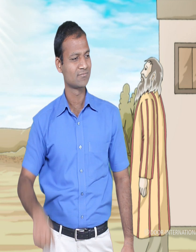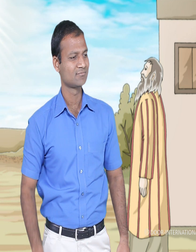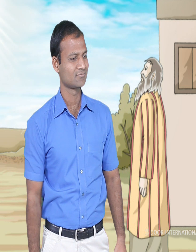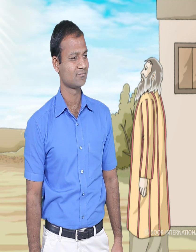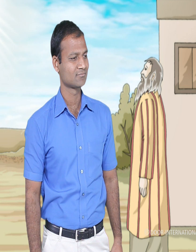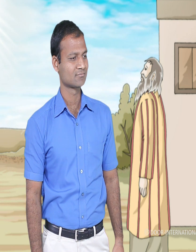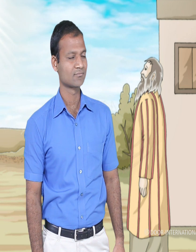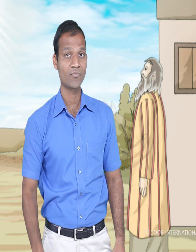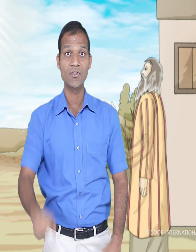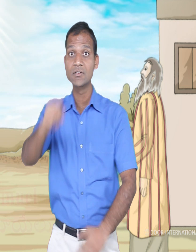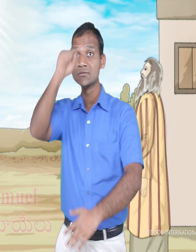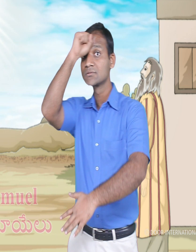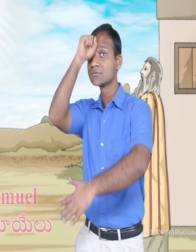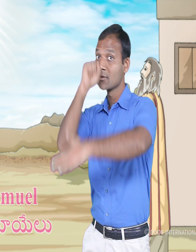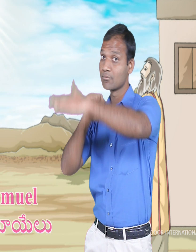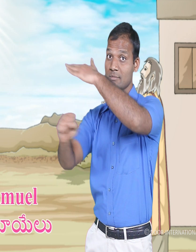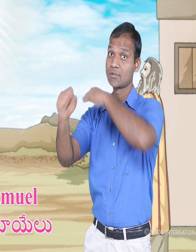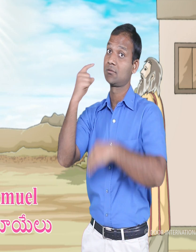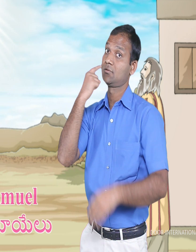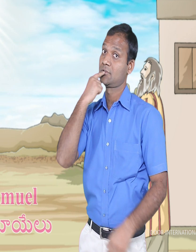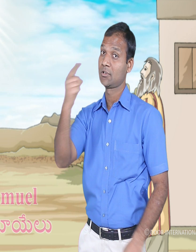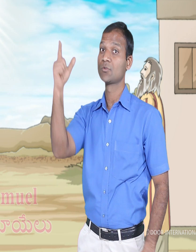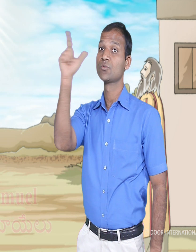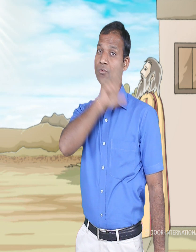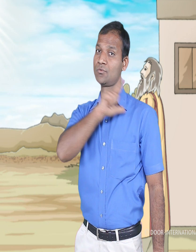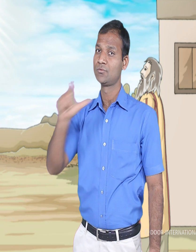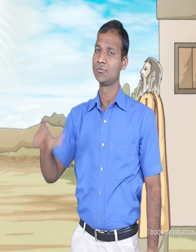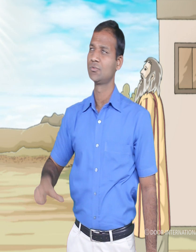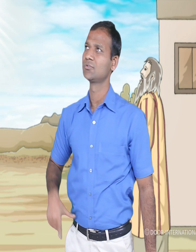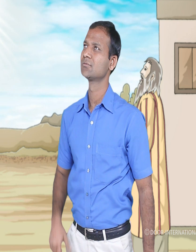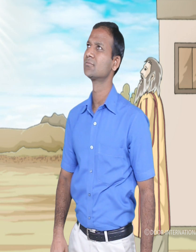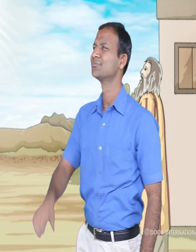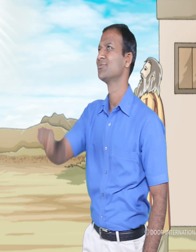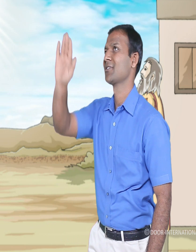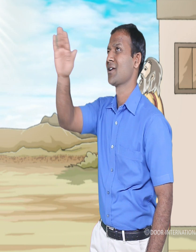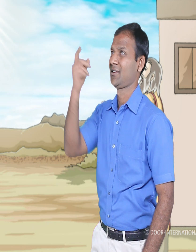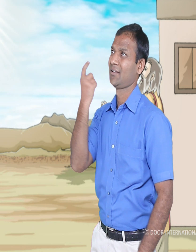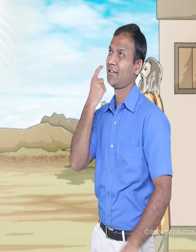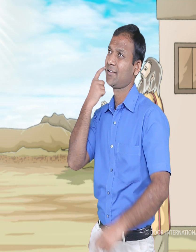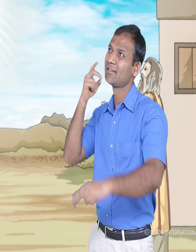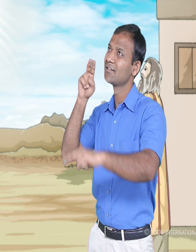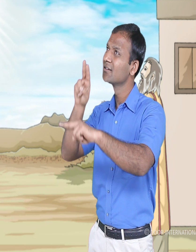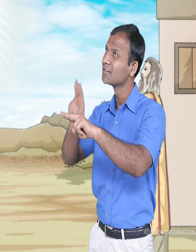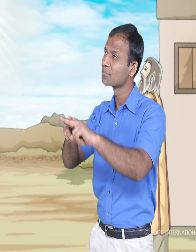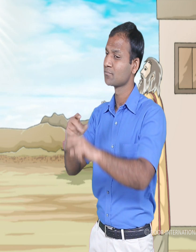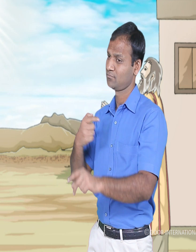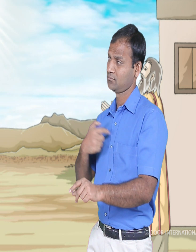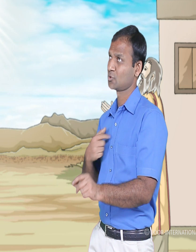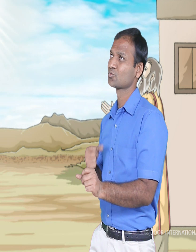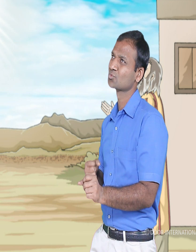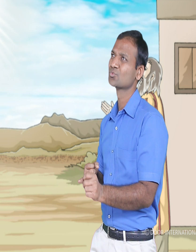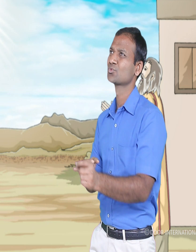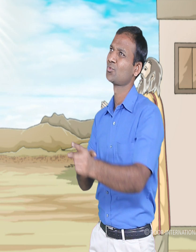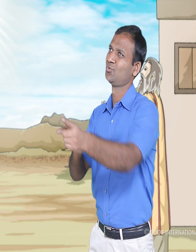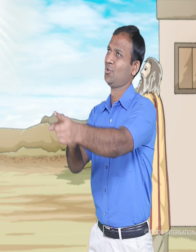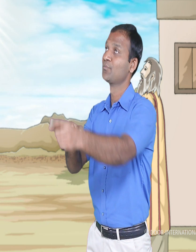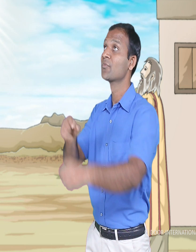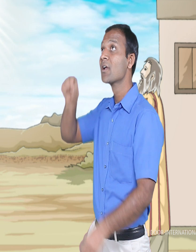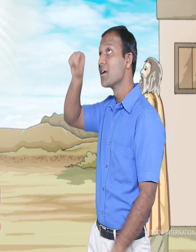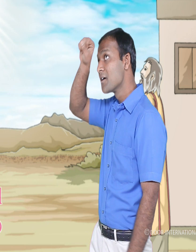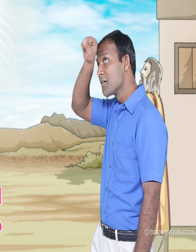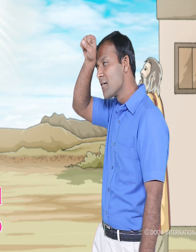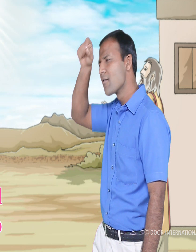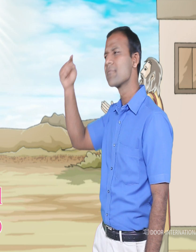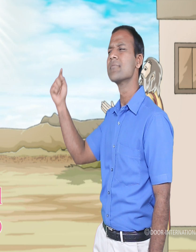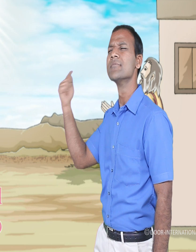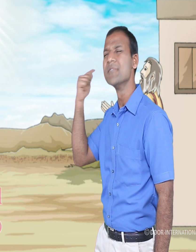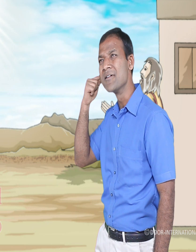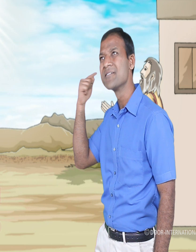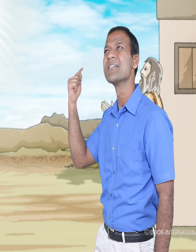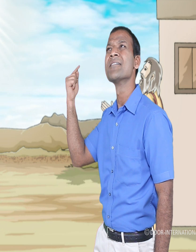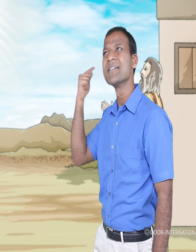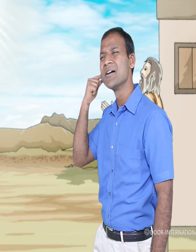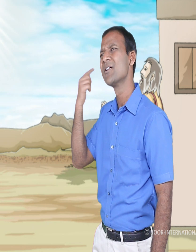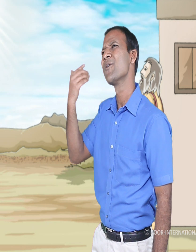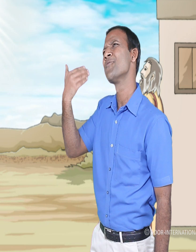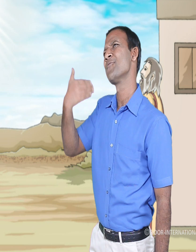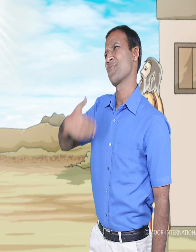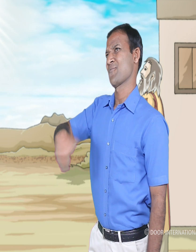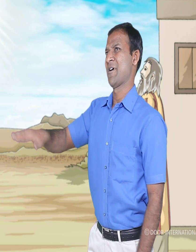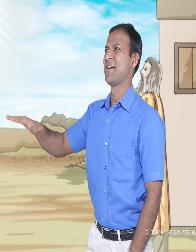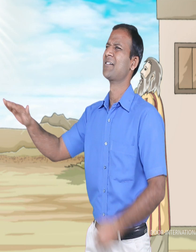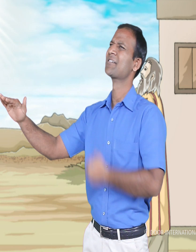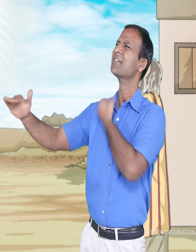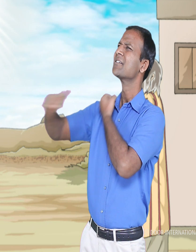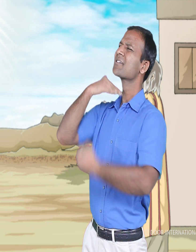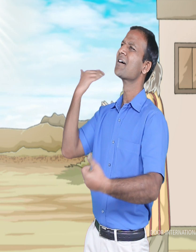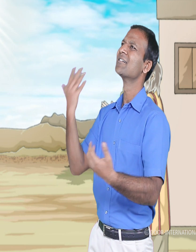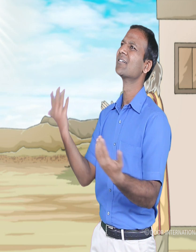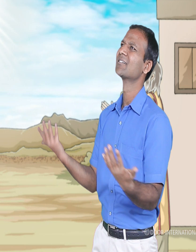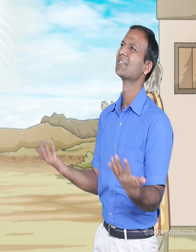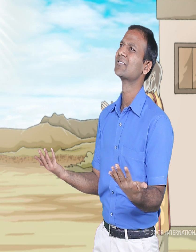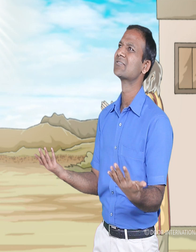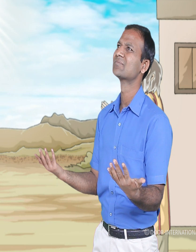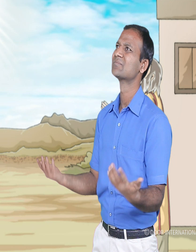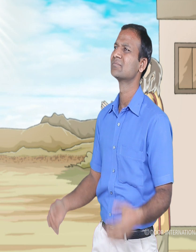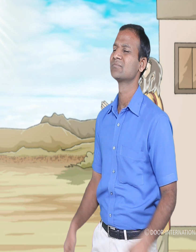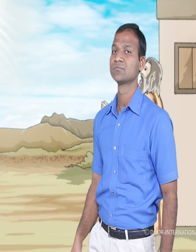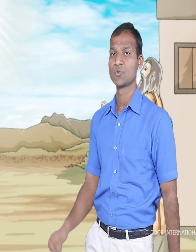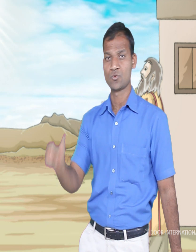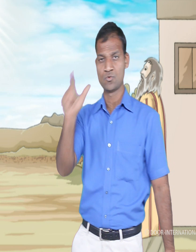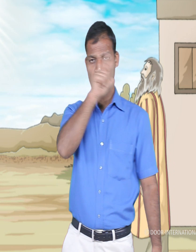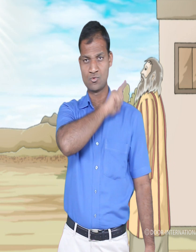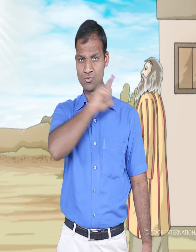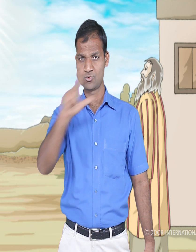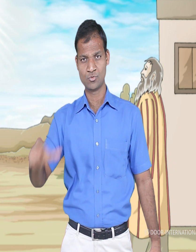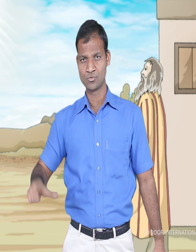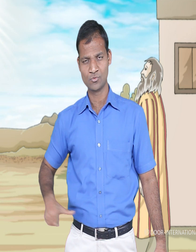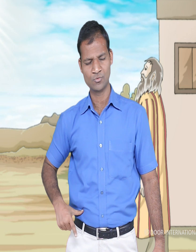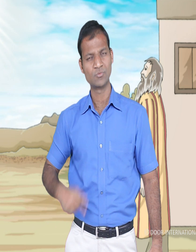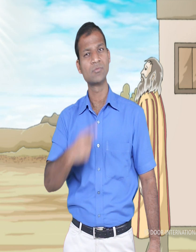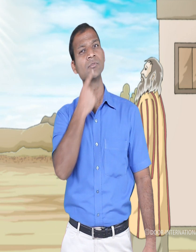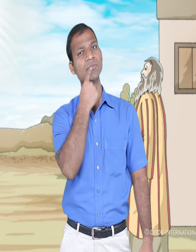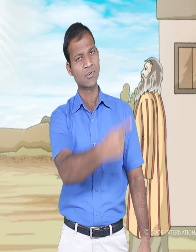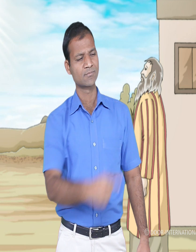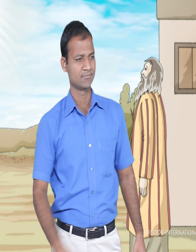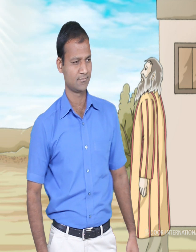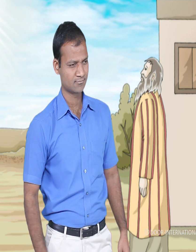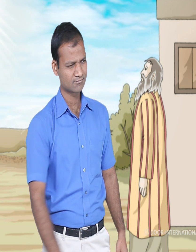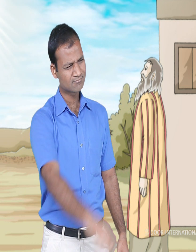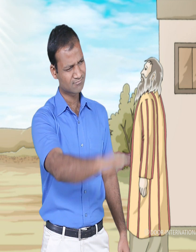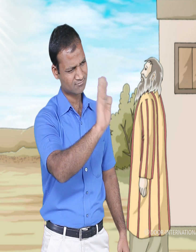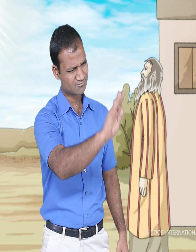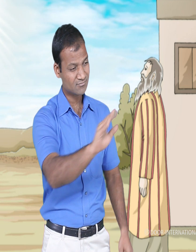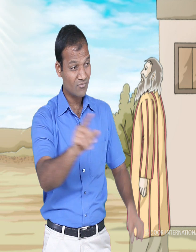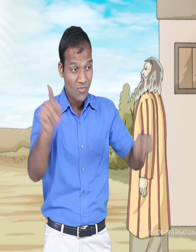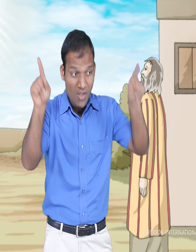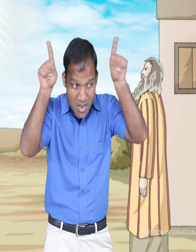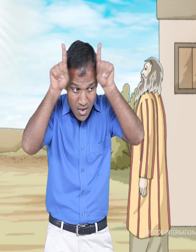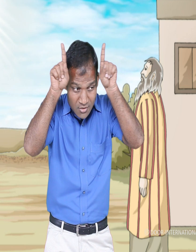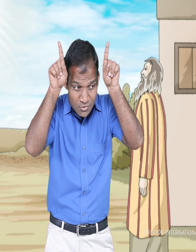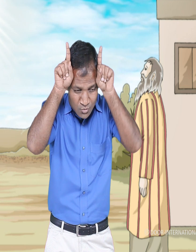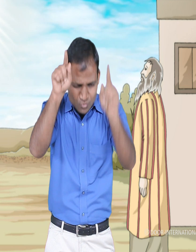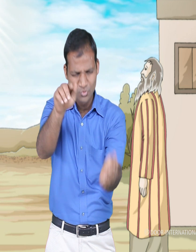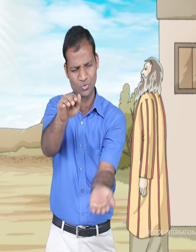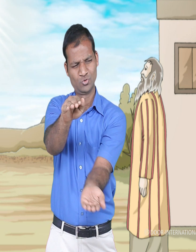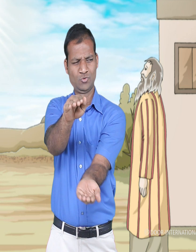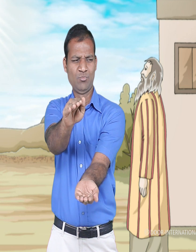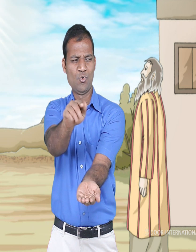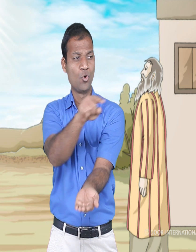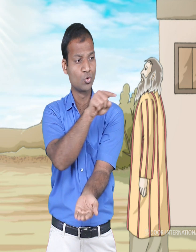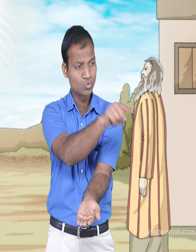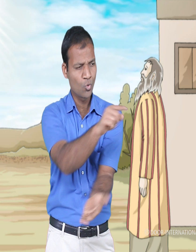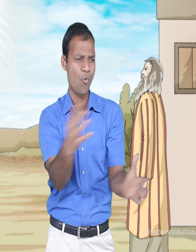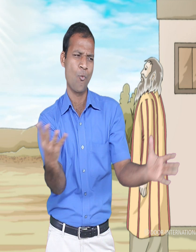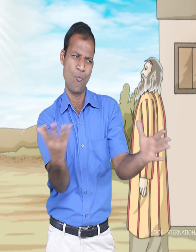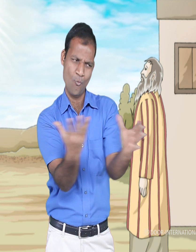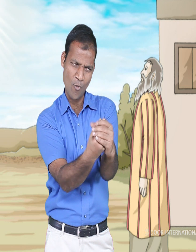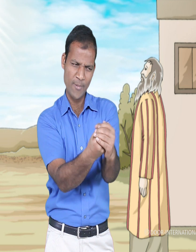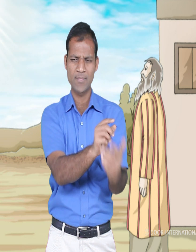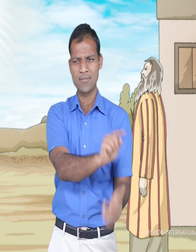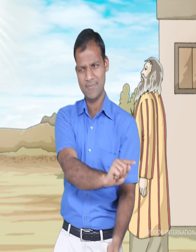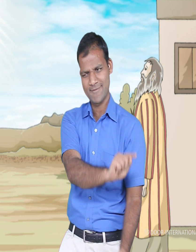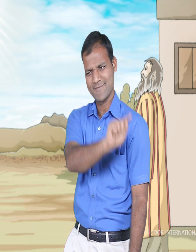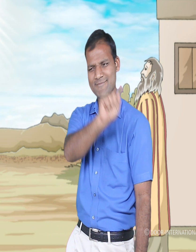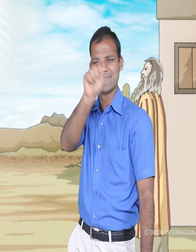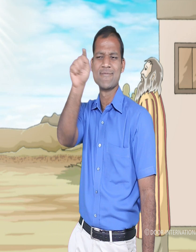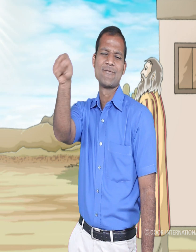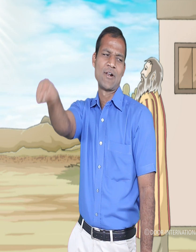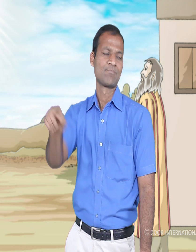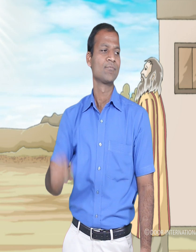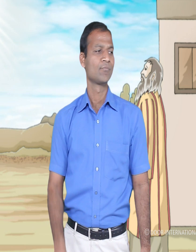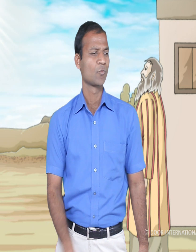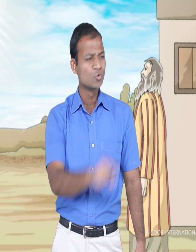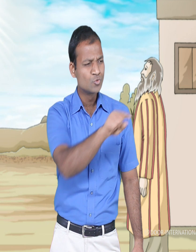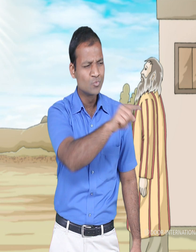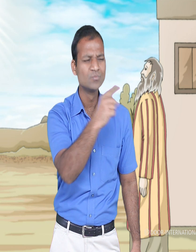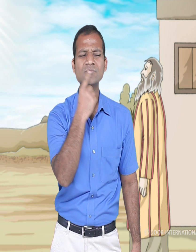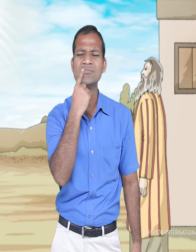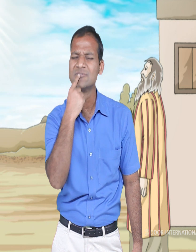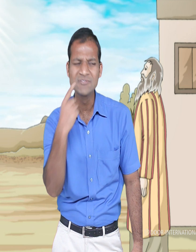“How can I go?” Samuel asked. “Saul will hear of it and kill me!”